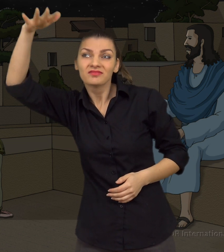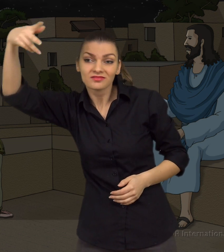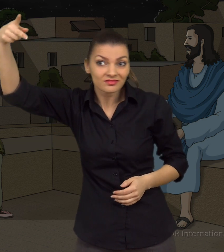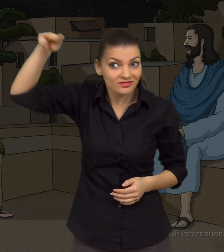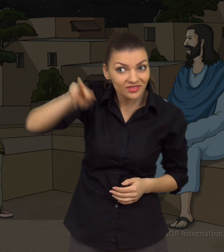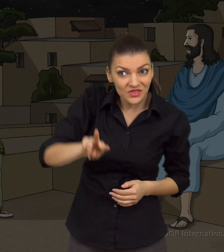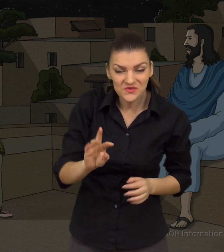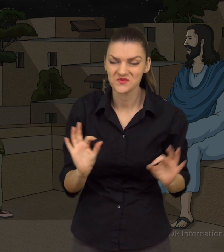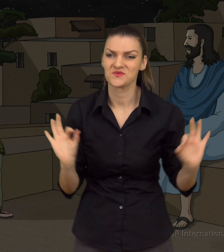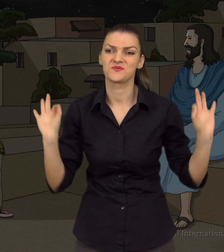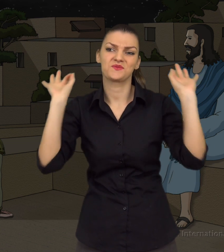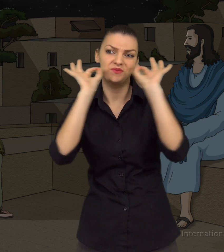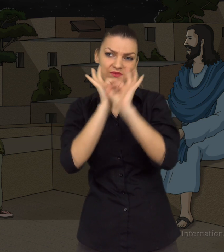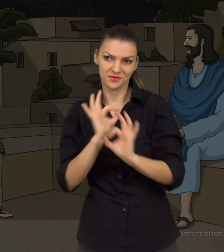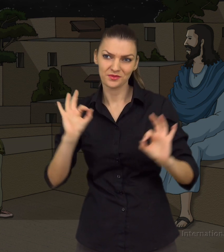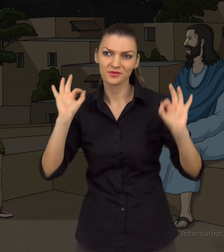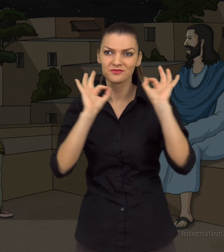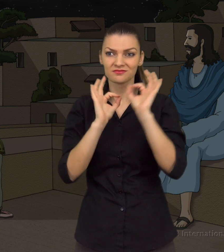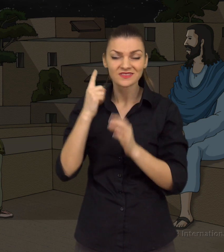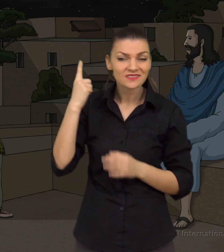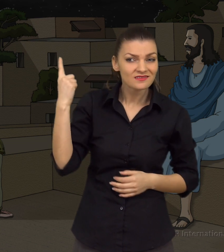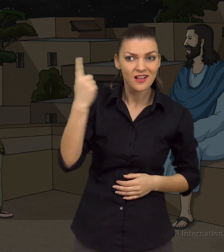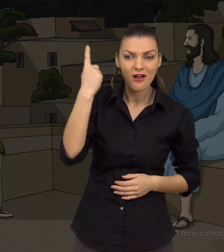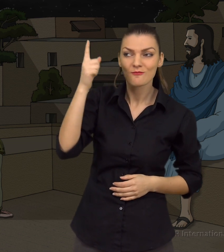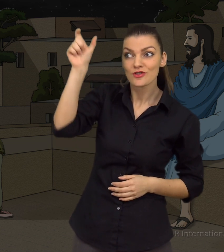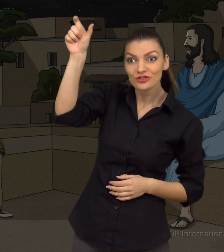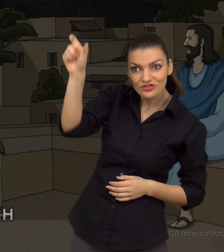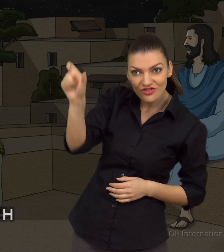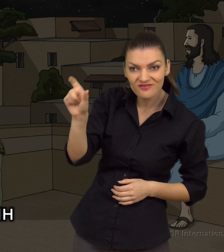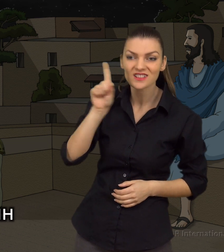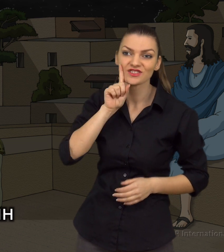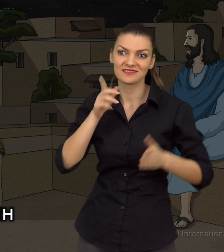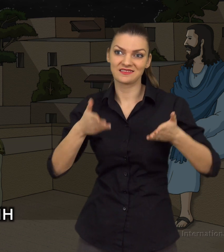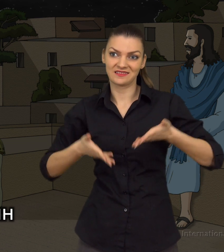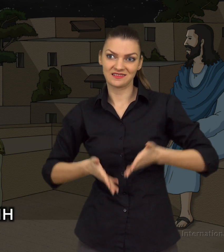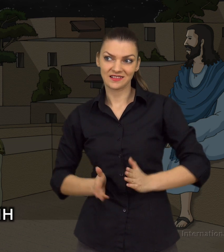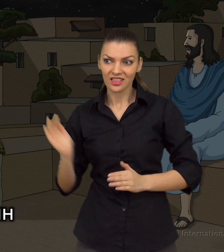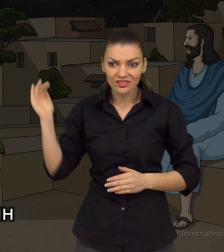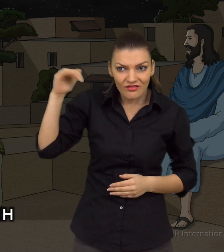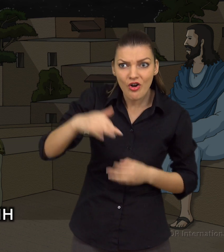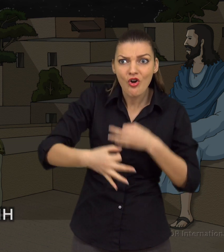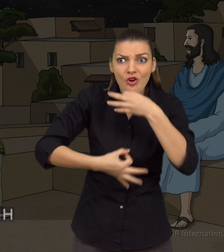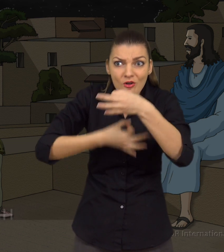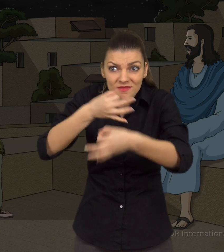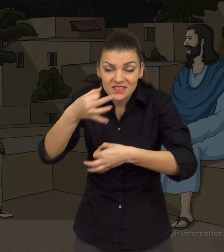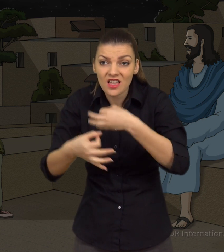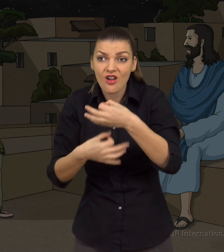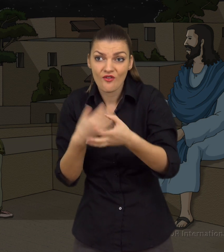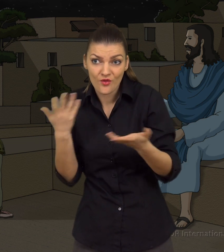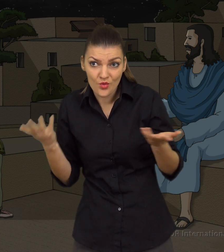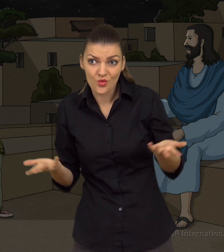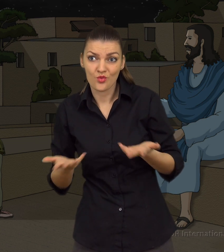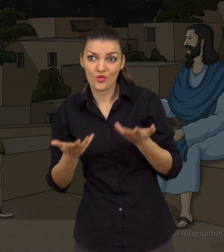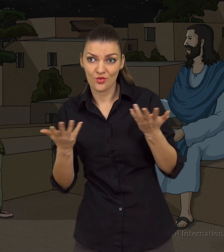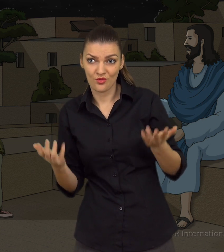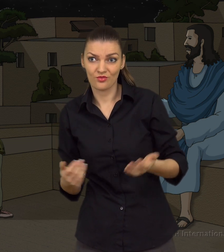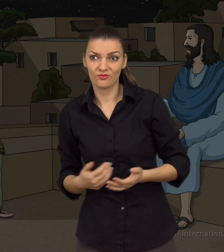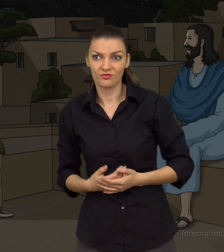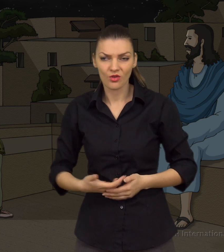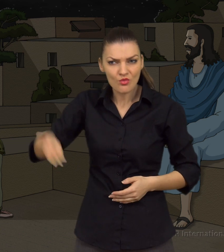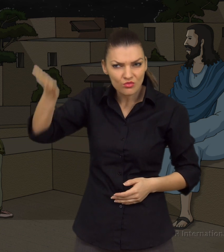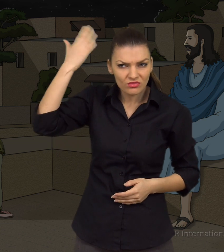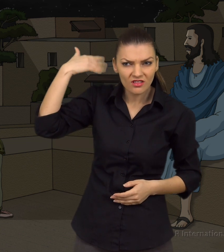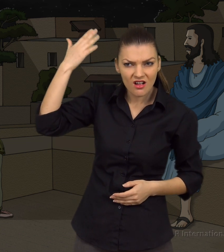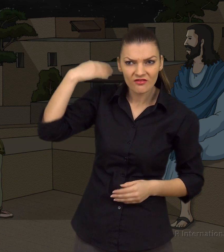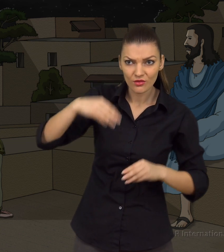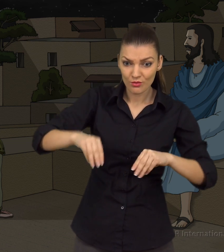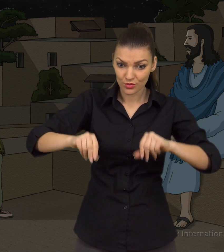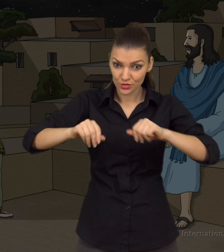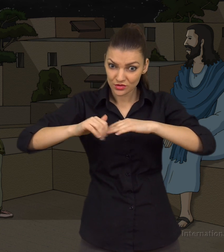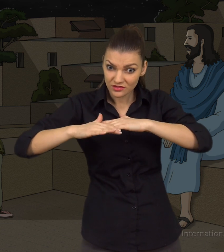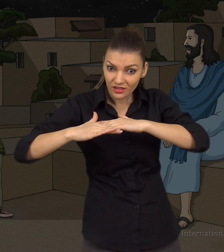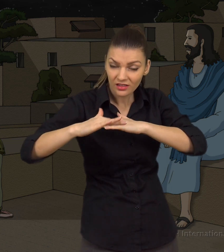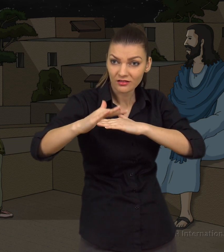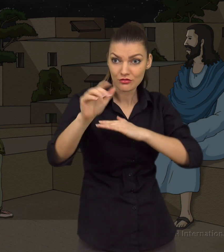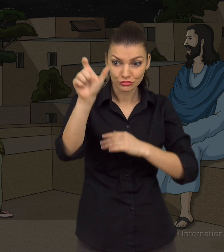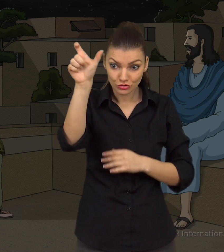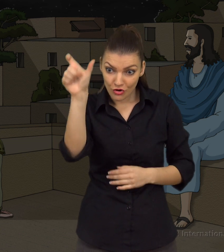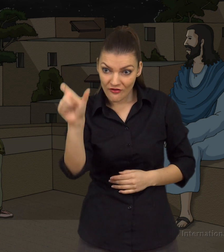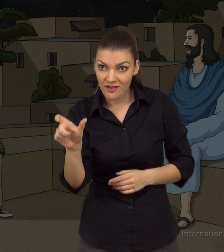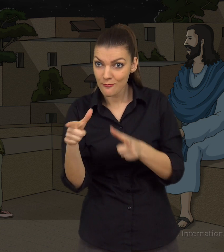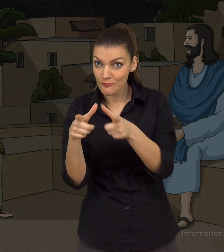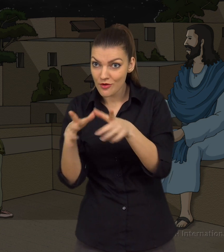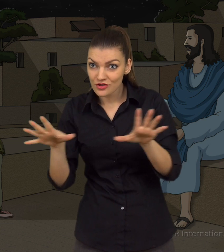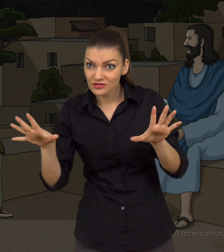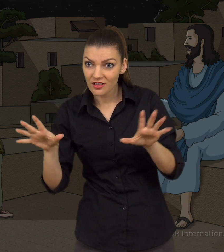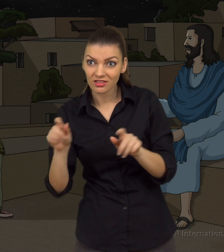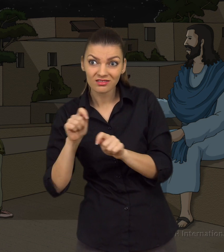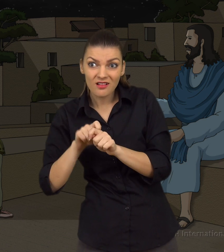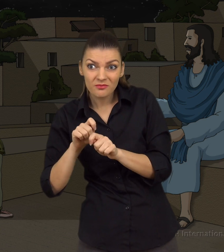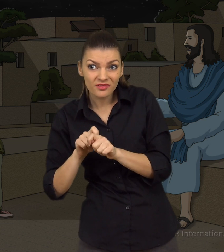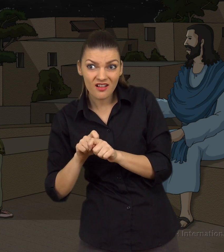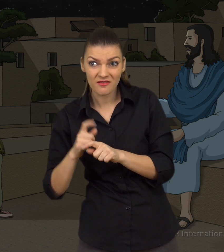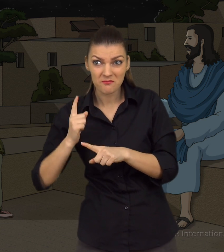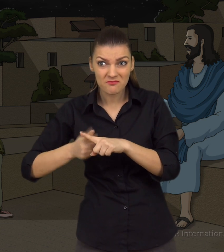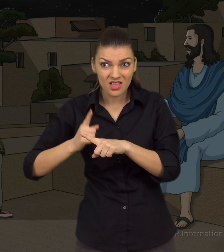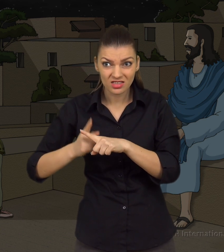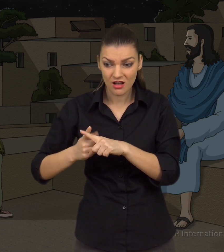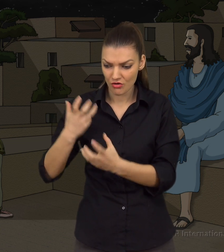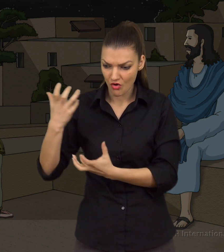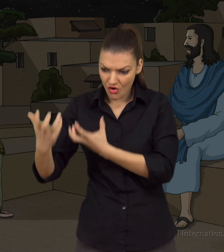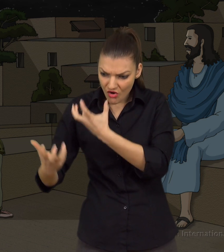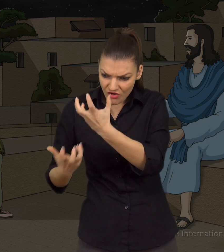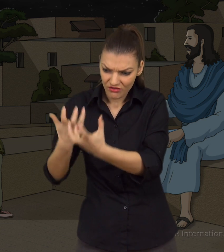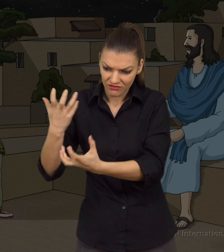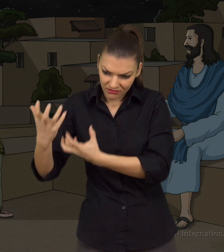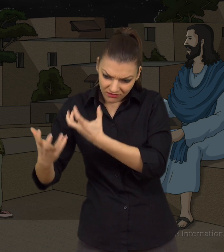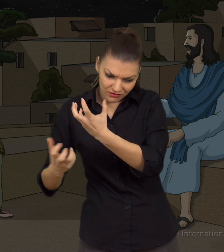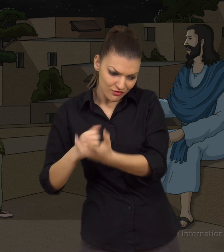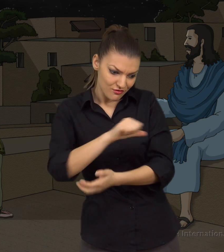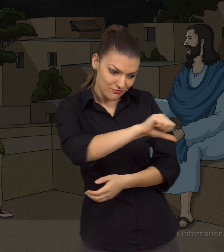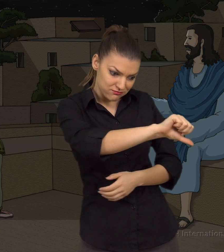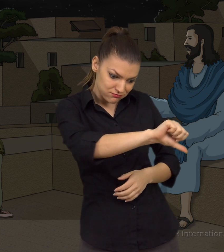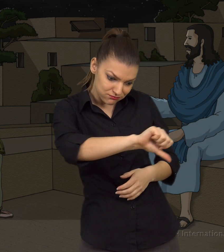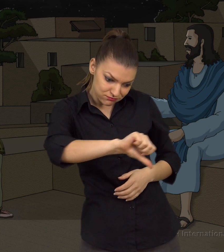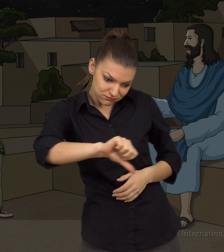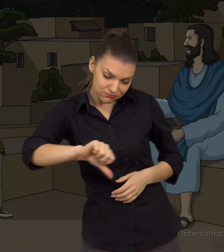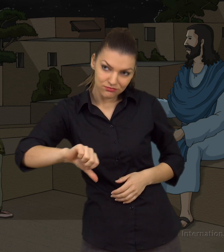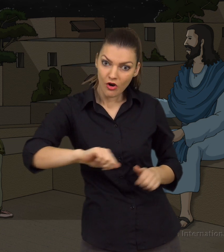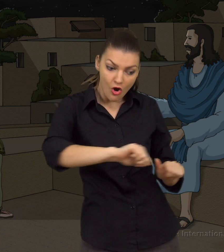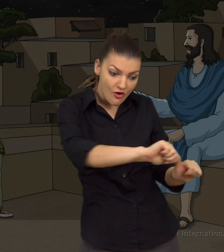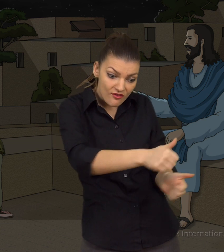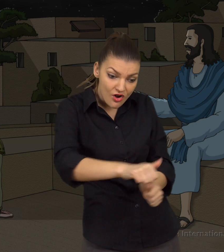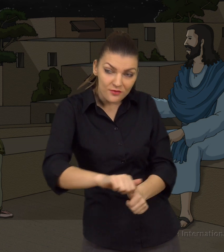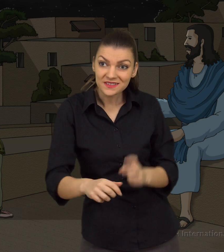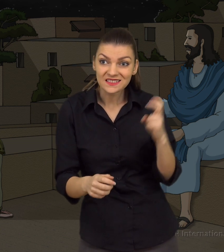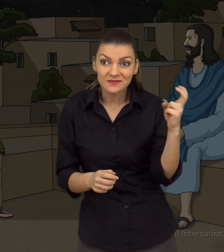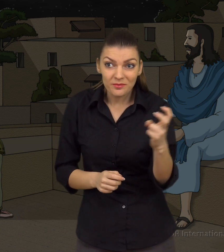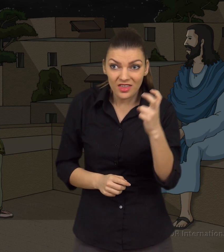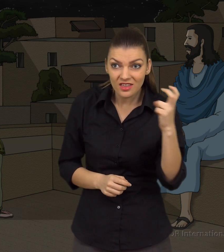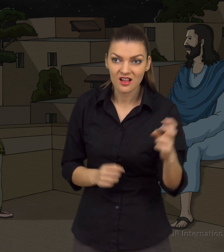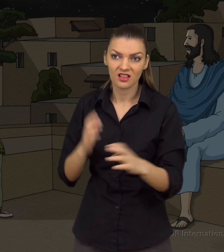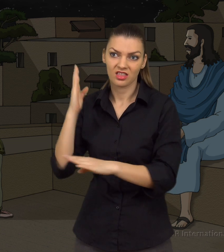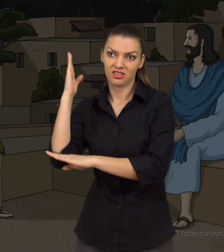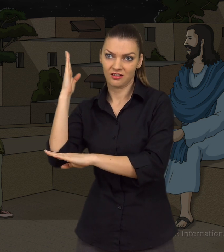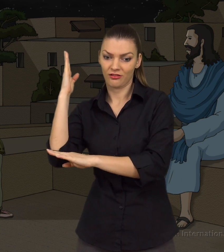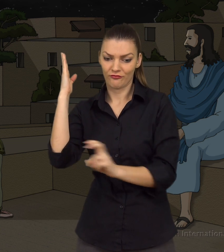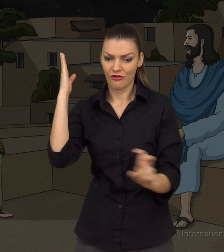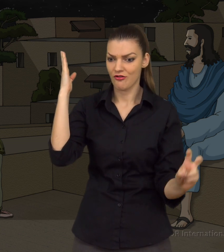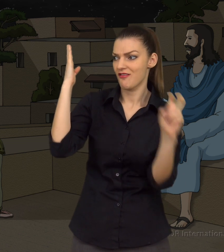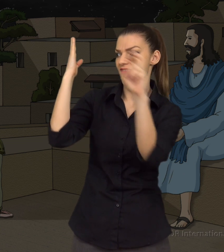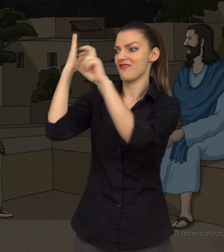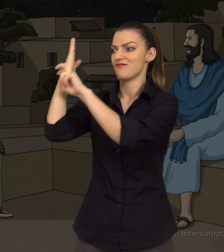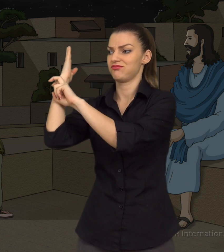No one has ascended into heaven except the One who descended from heaven—the Son of Man.